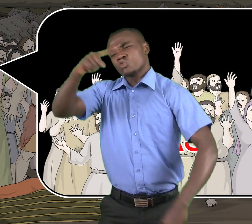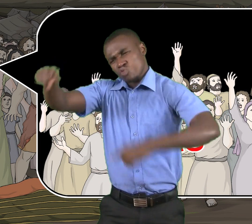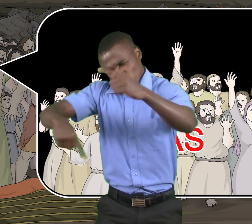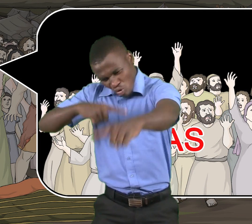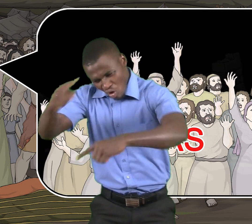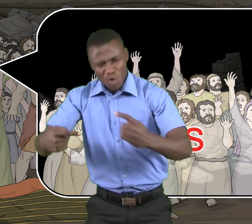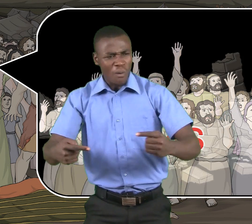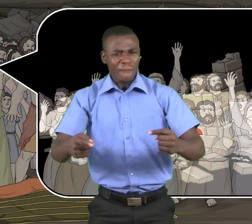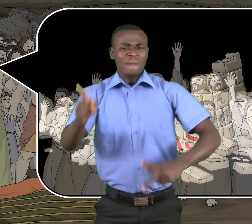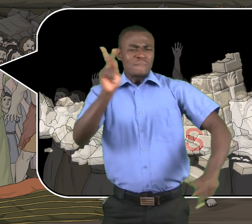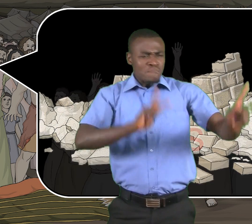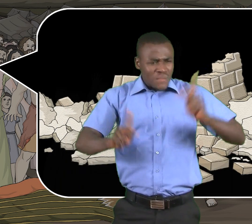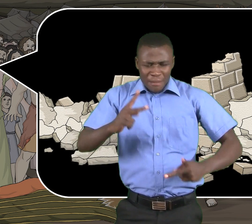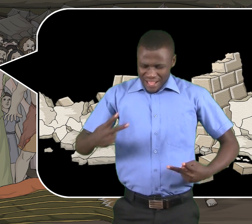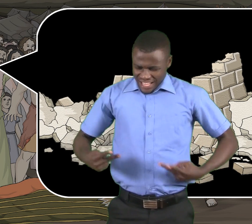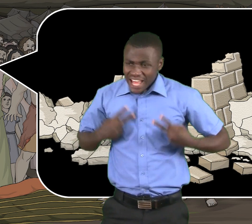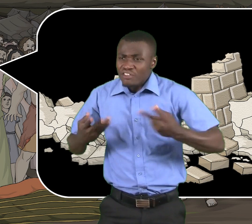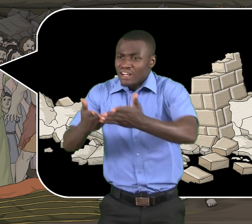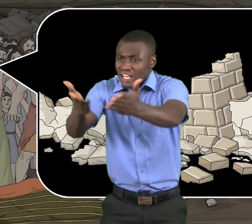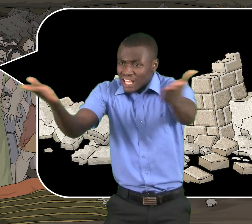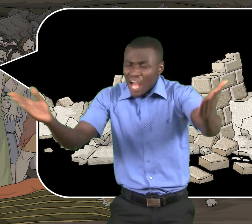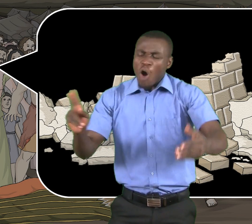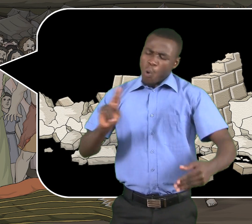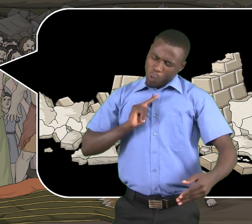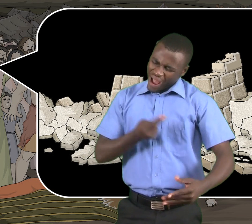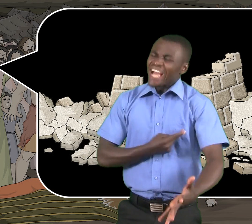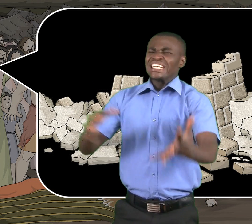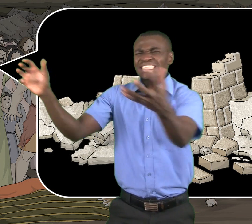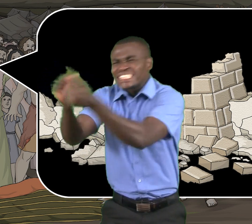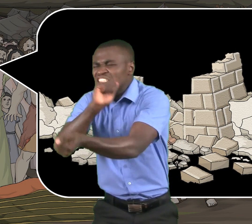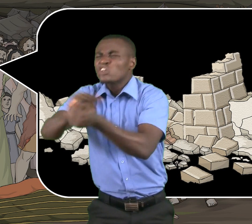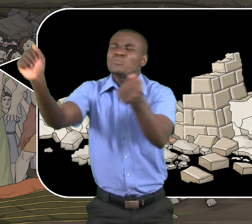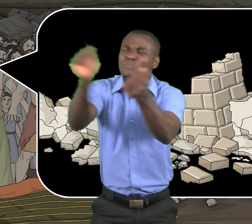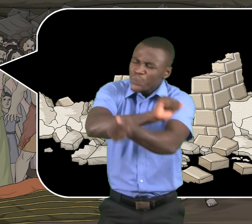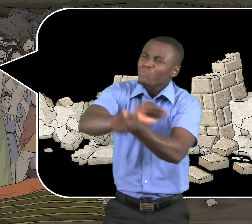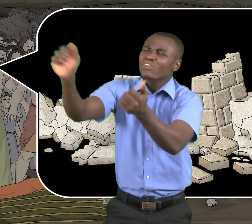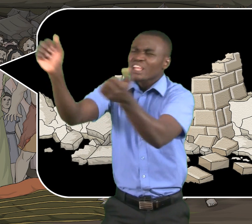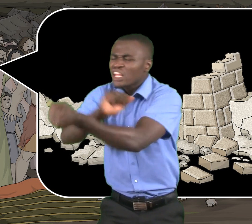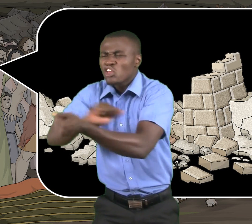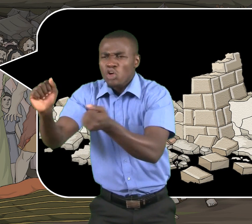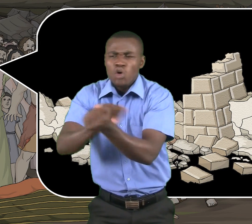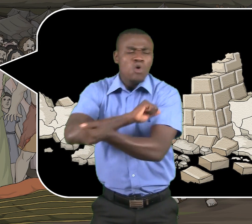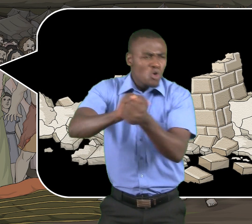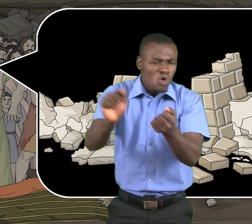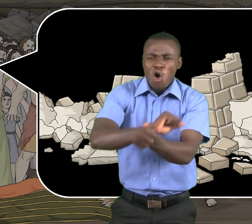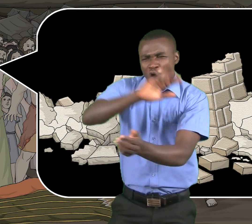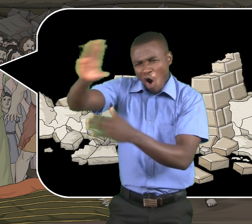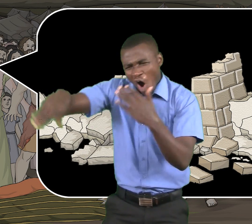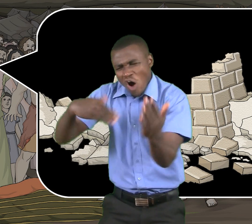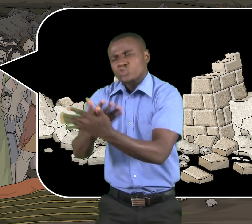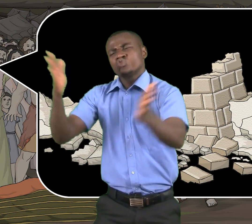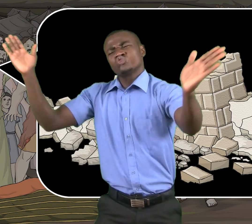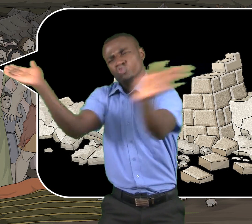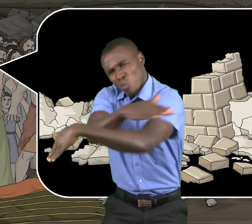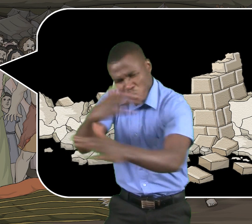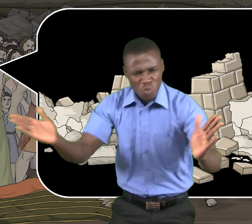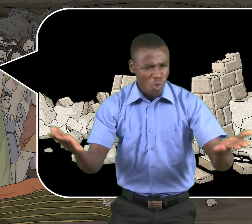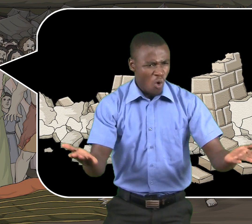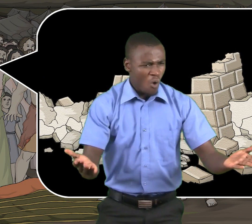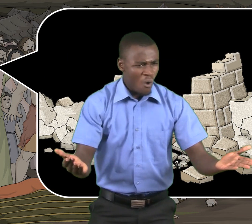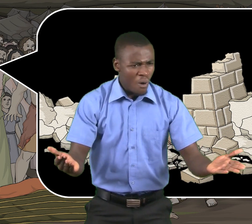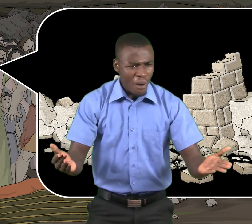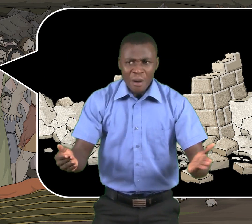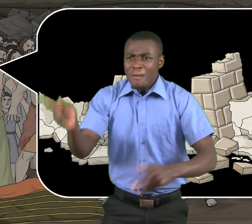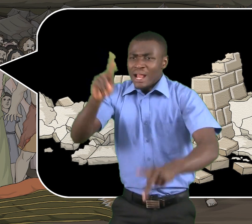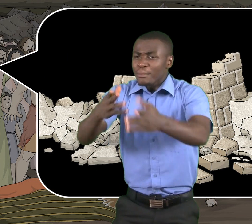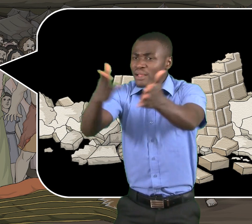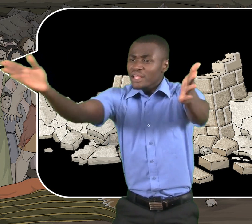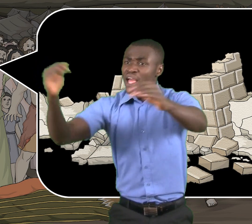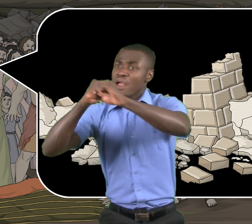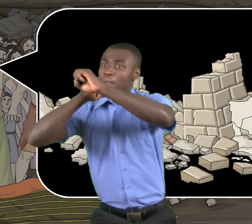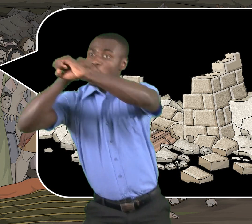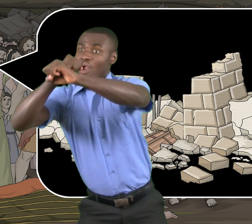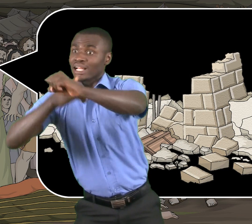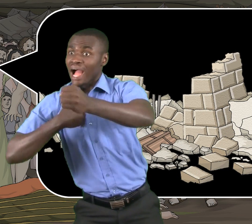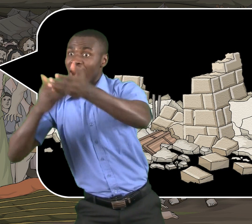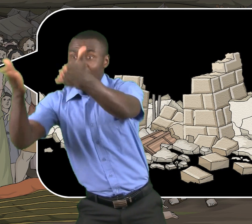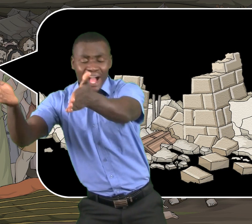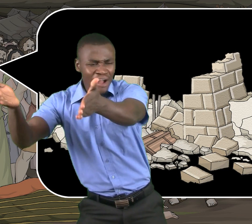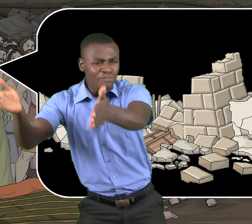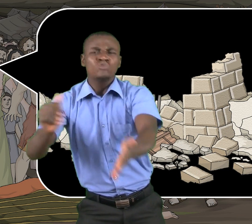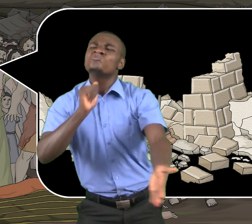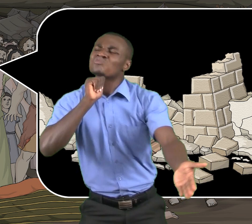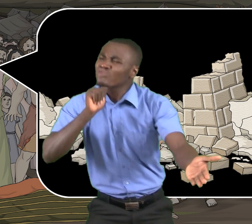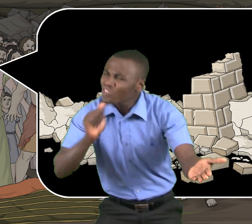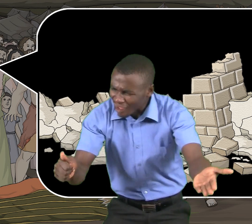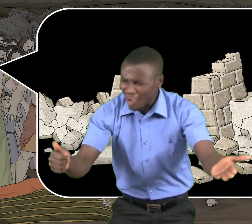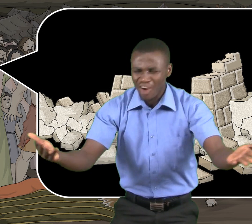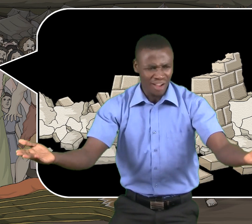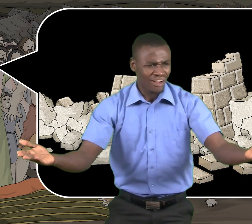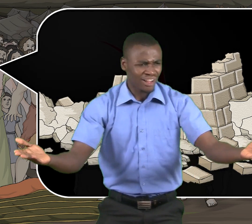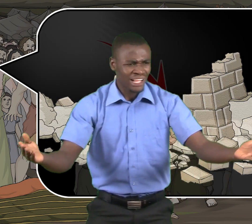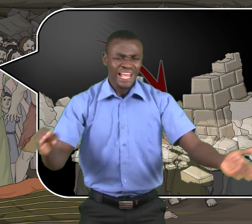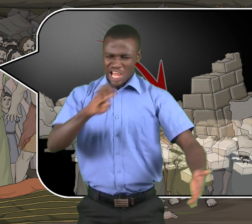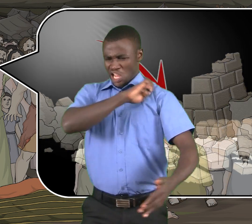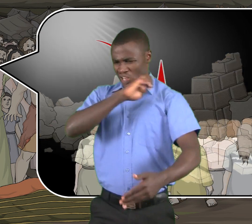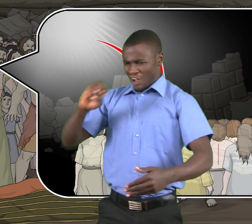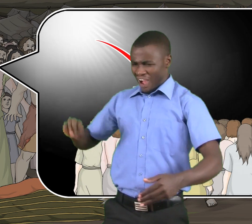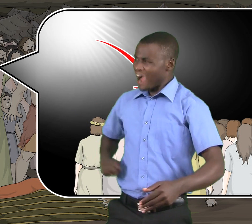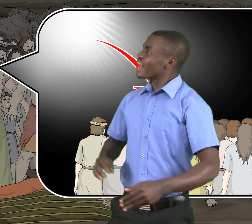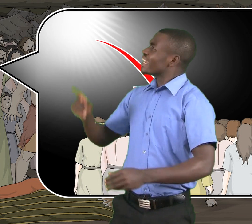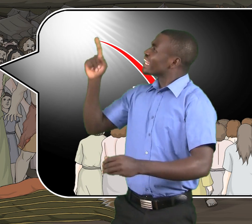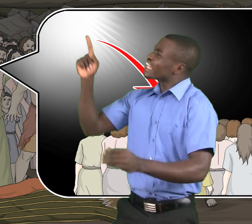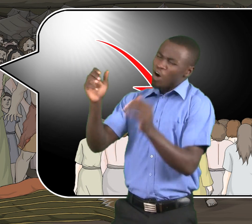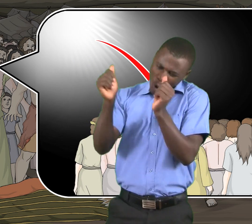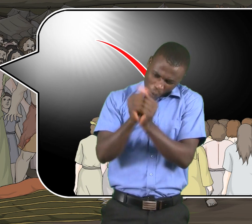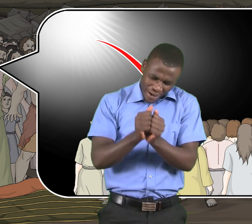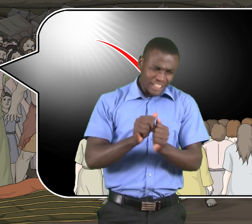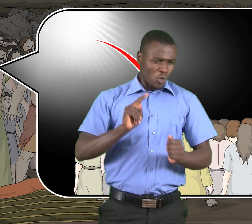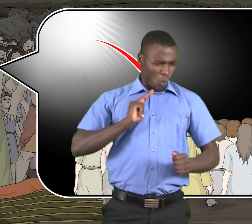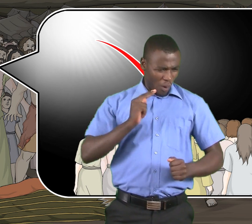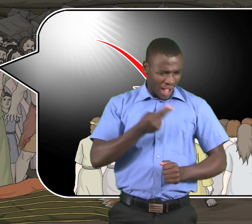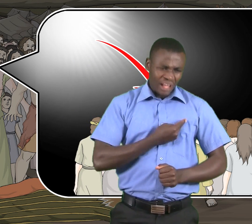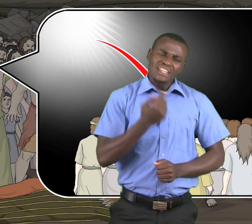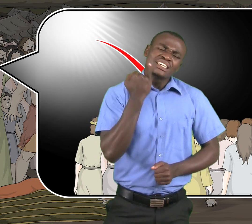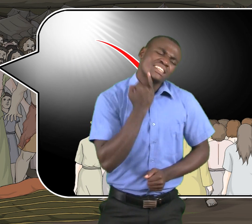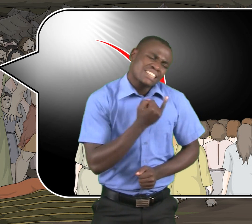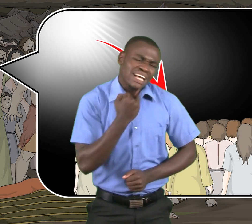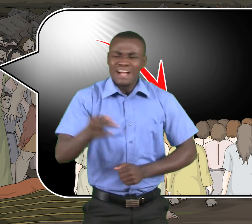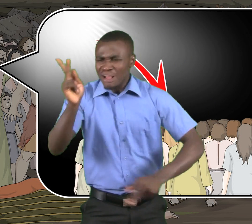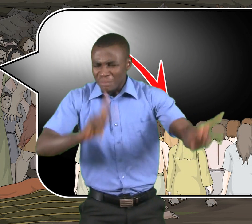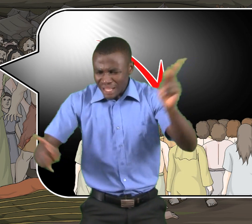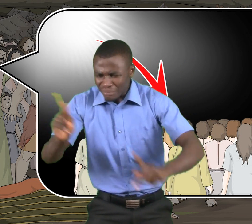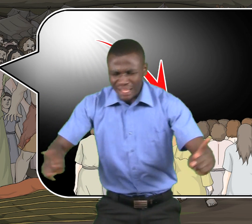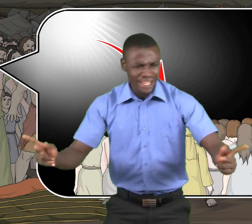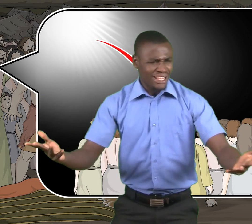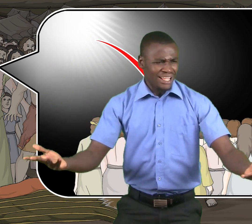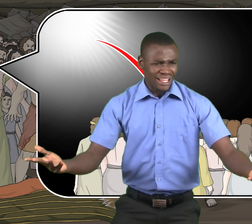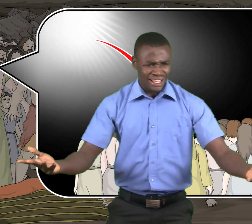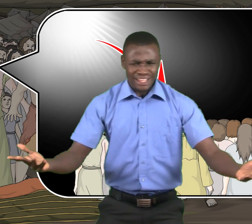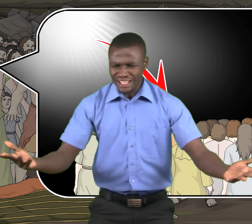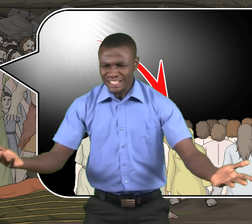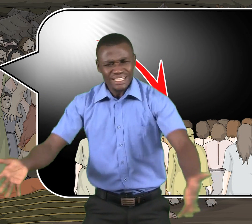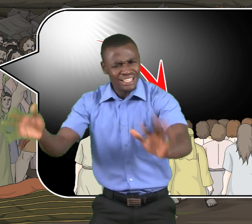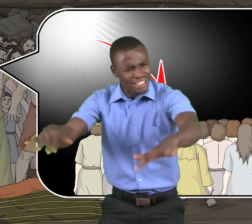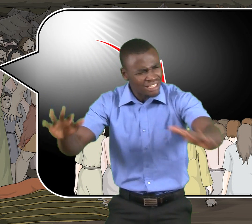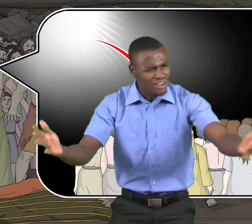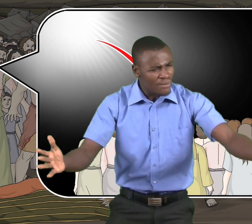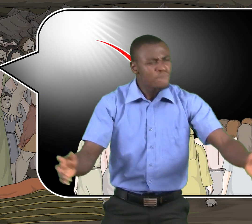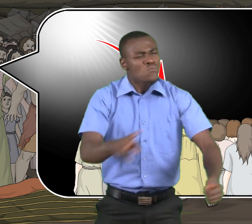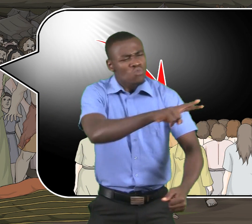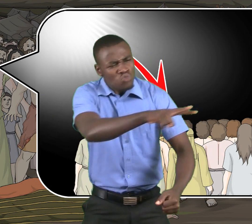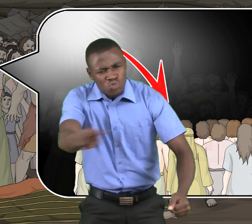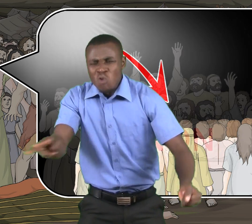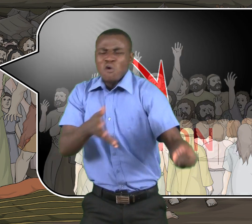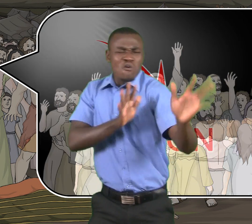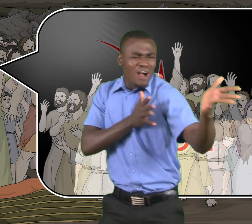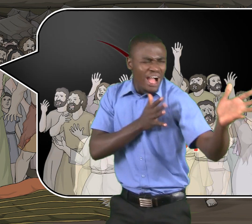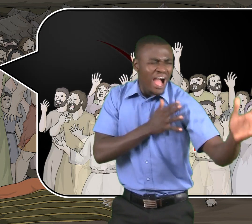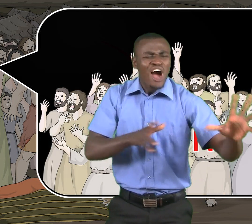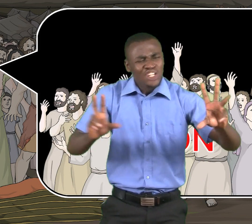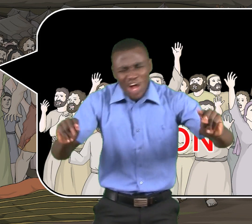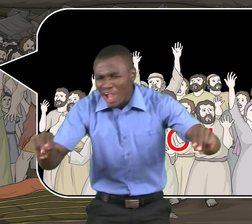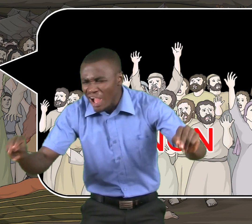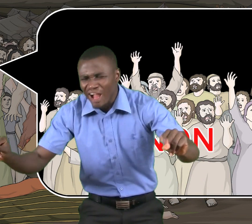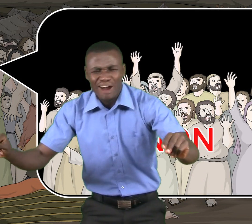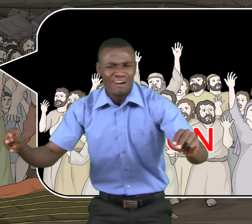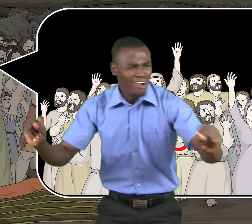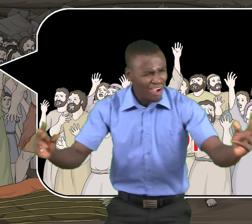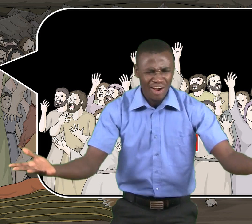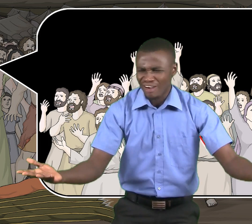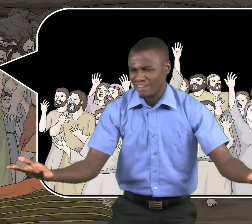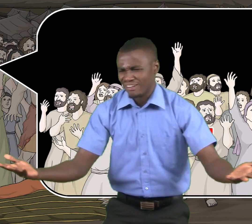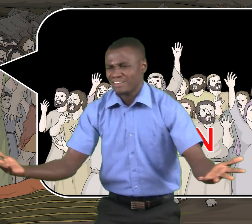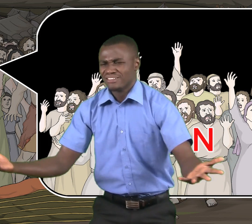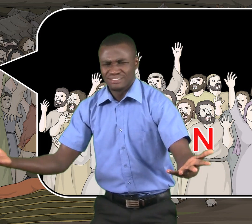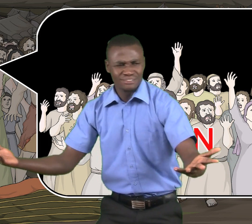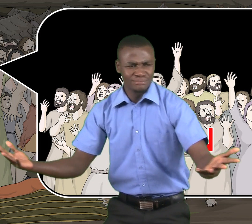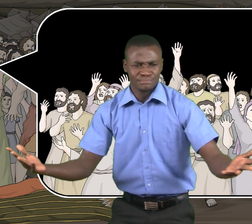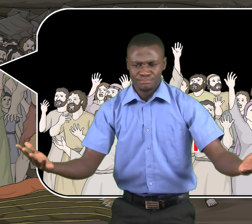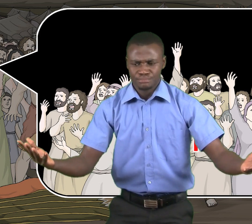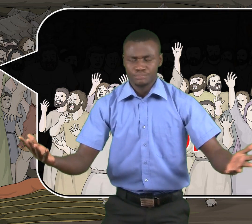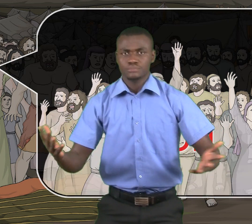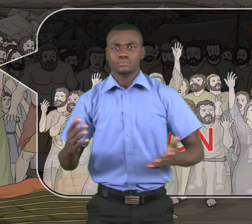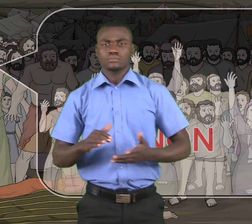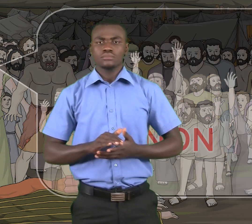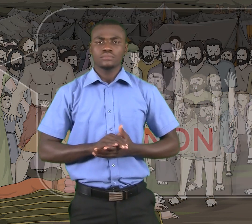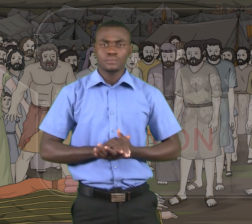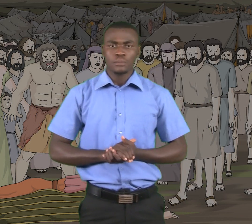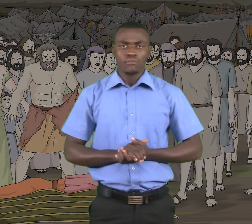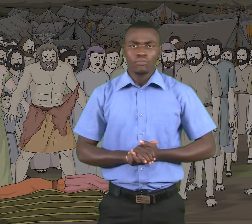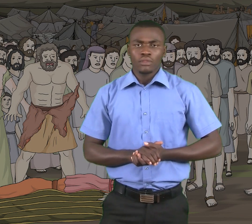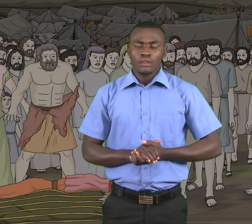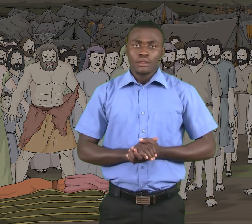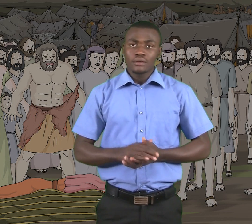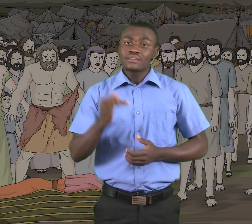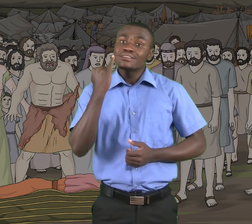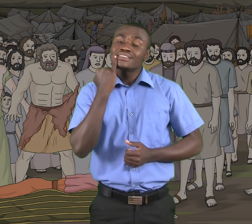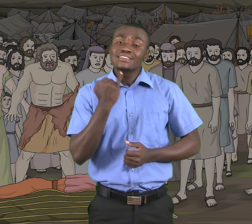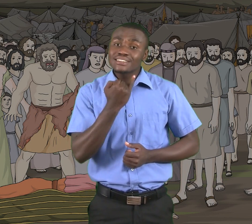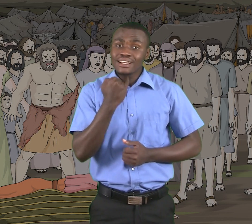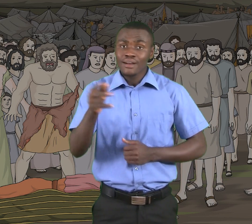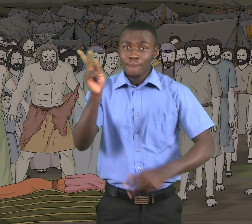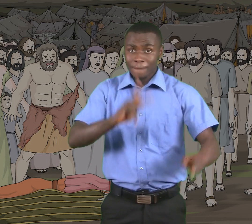Their protection has been removed, and the LORD is with us.